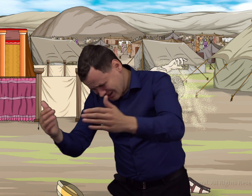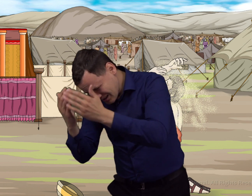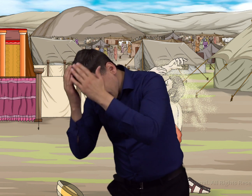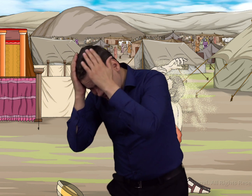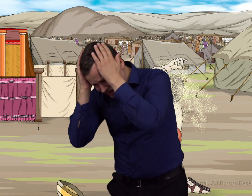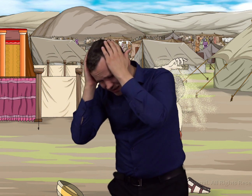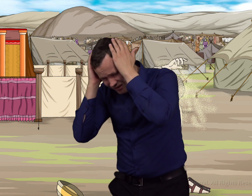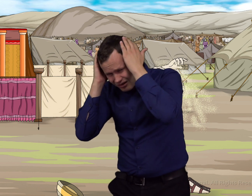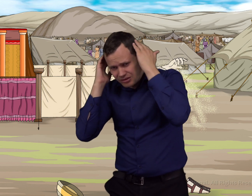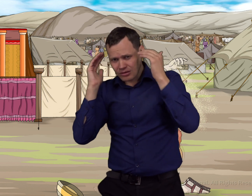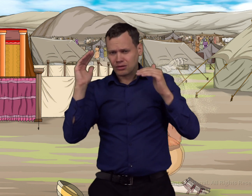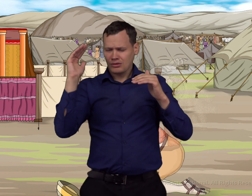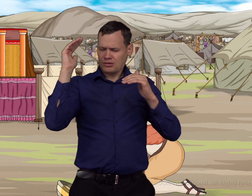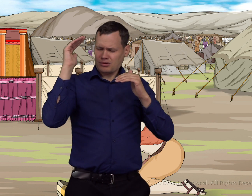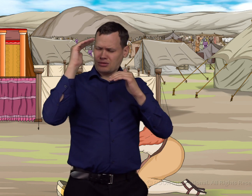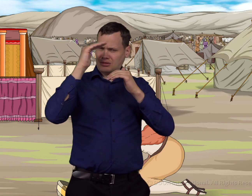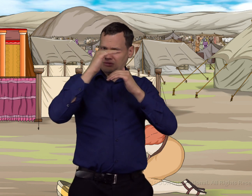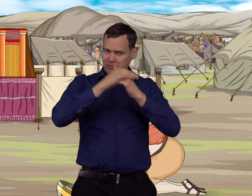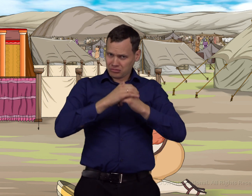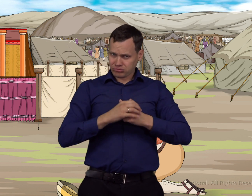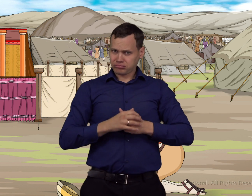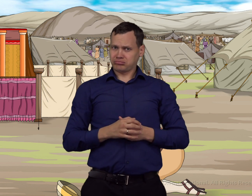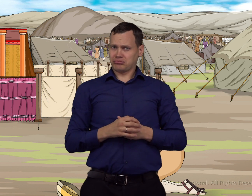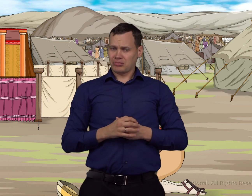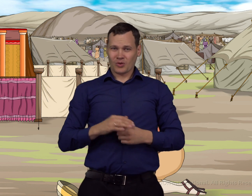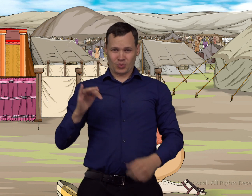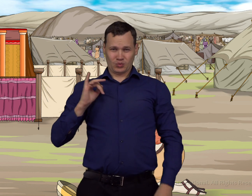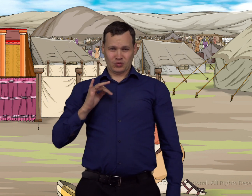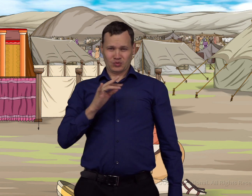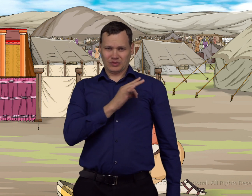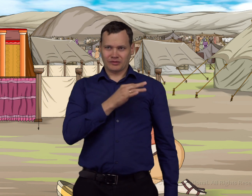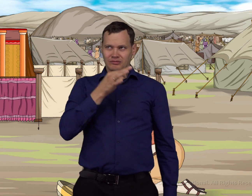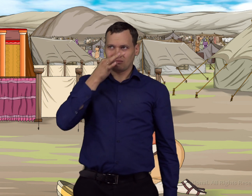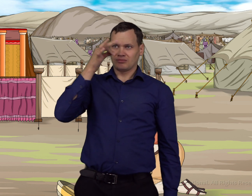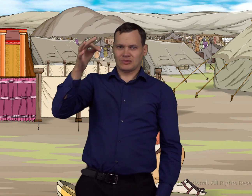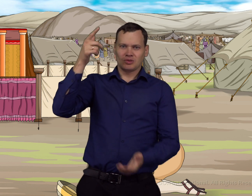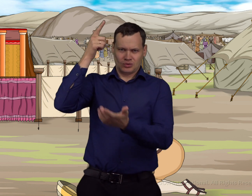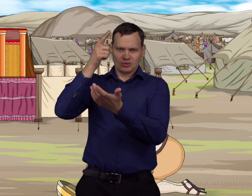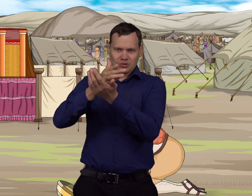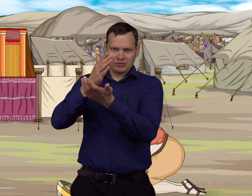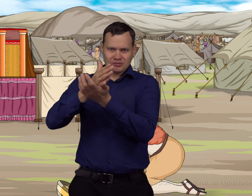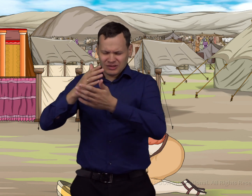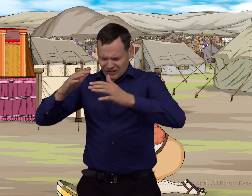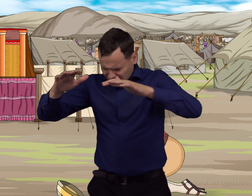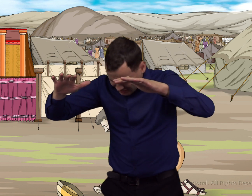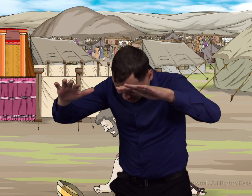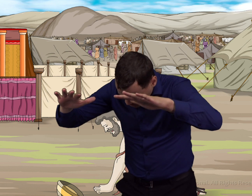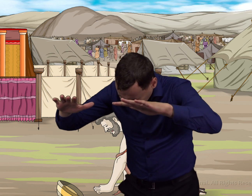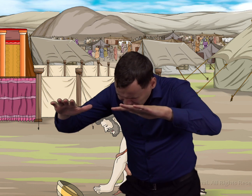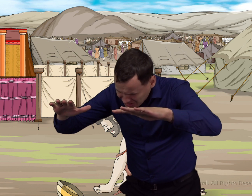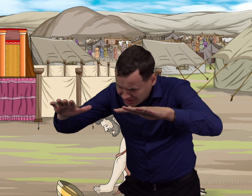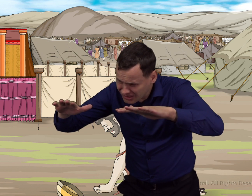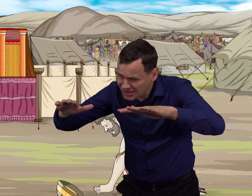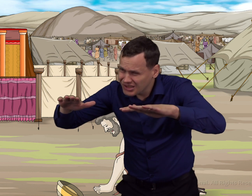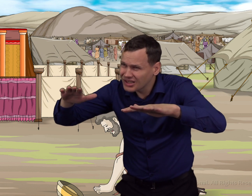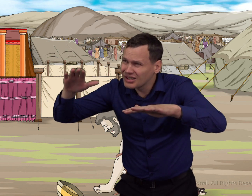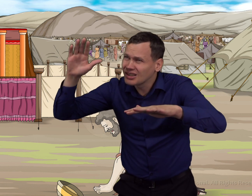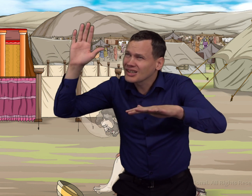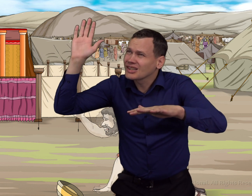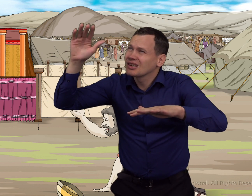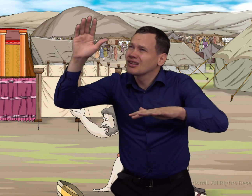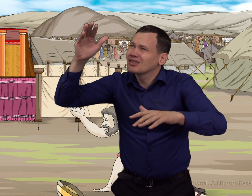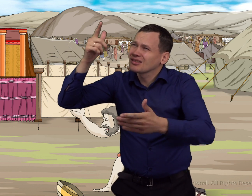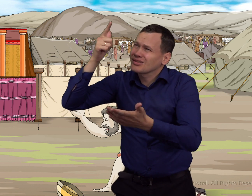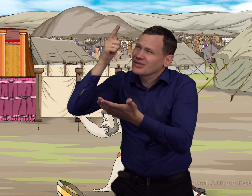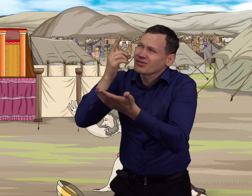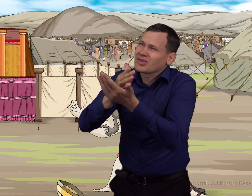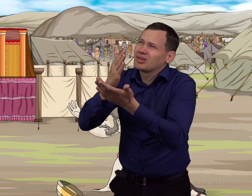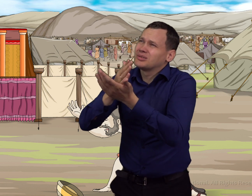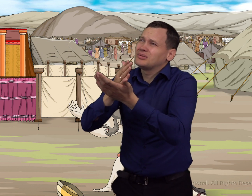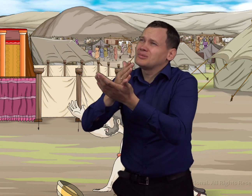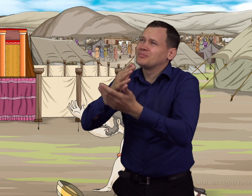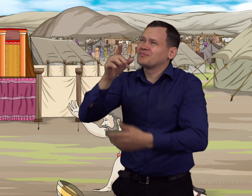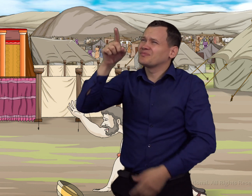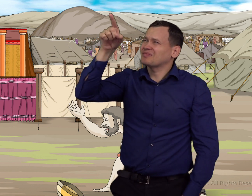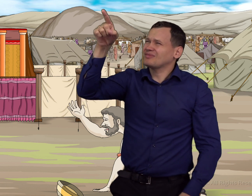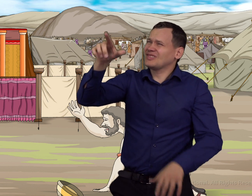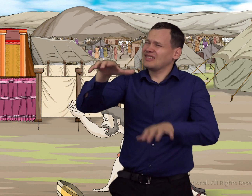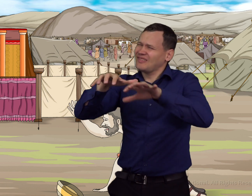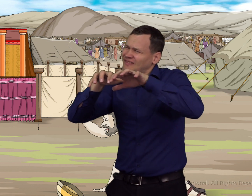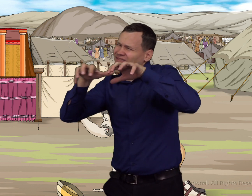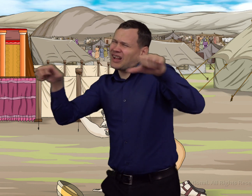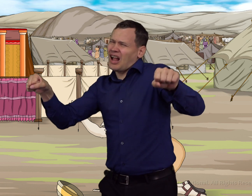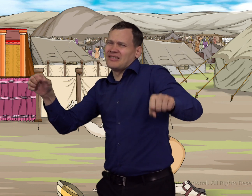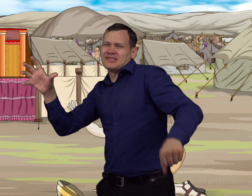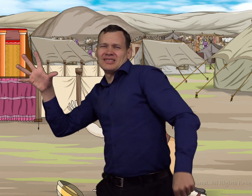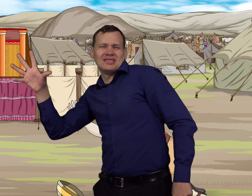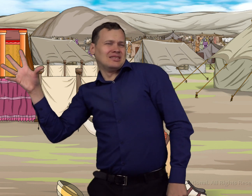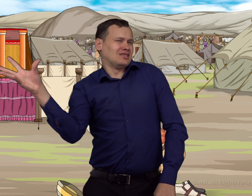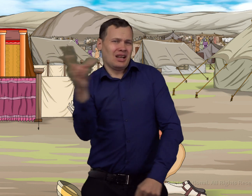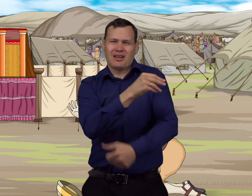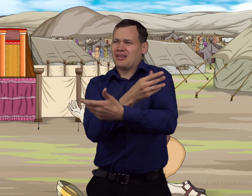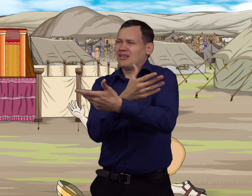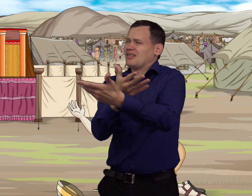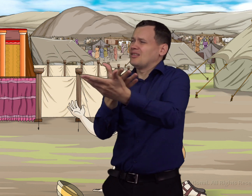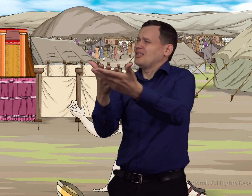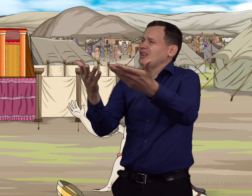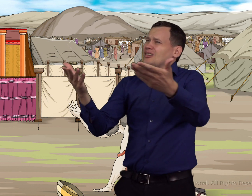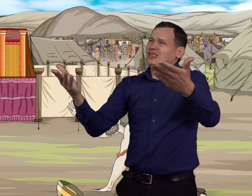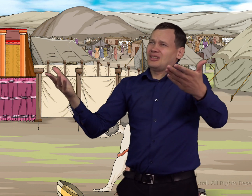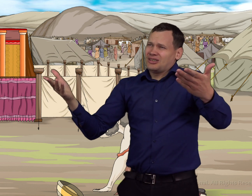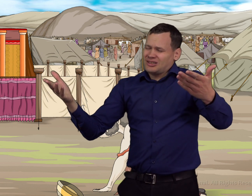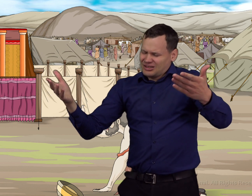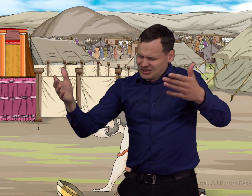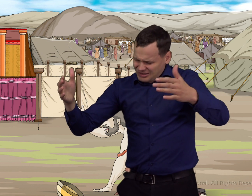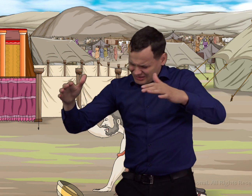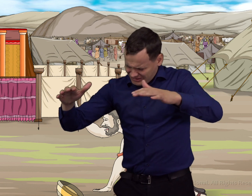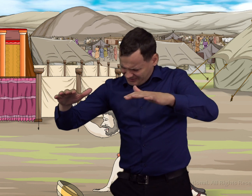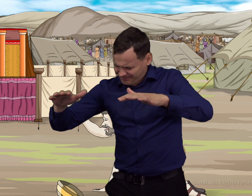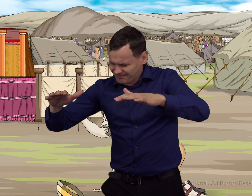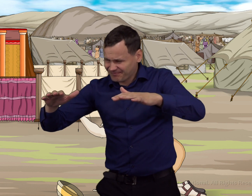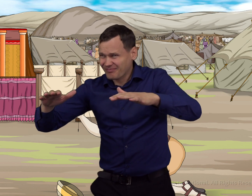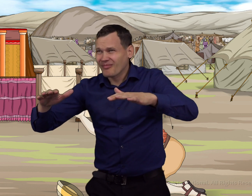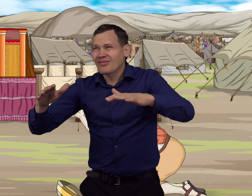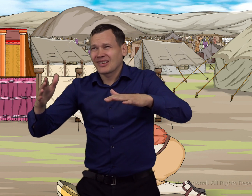and they all sprinkled dust on their heads.